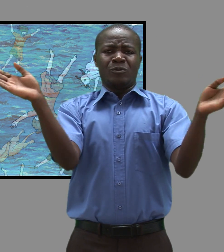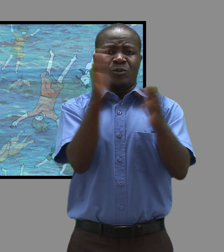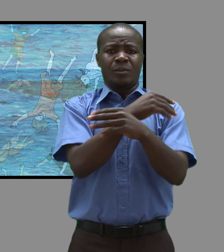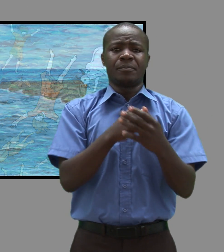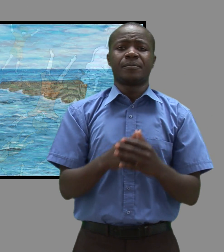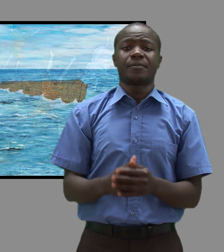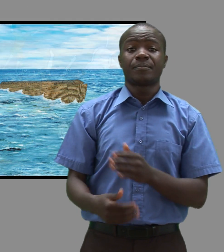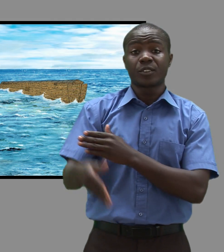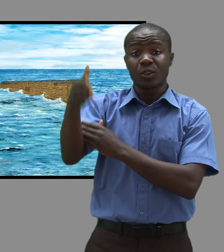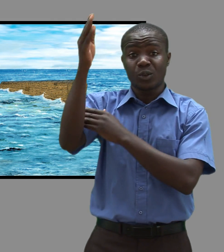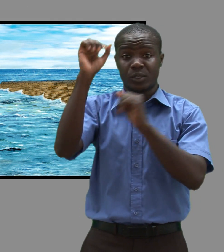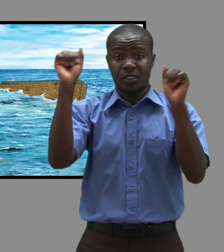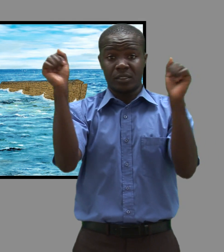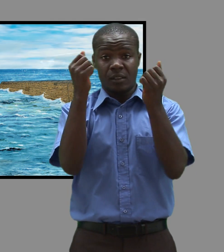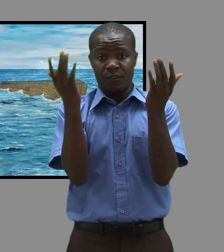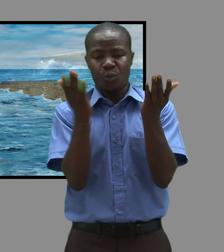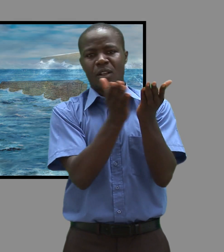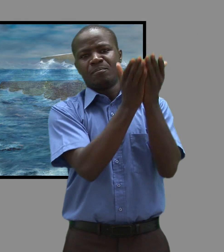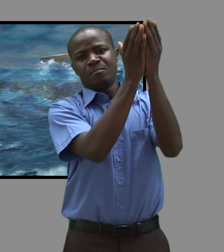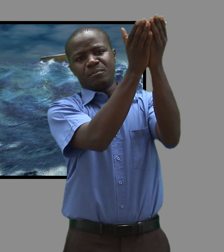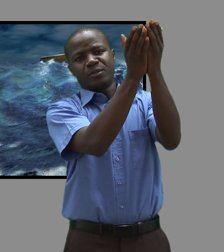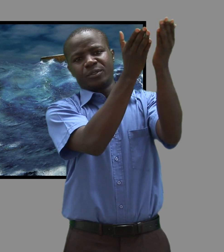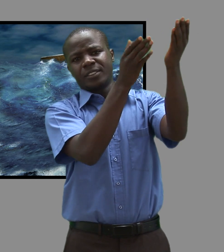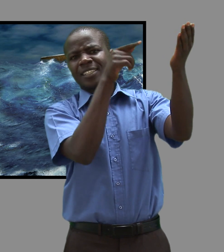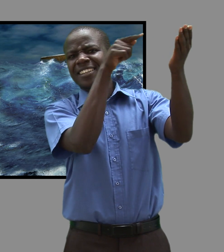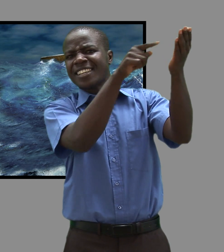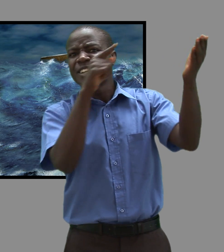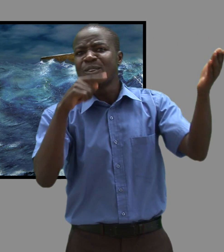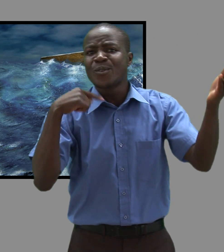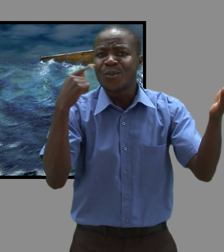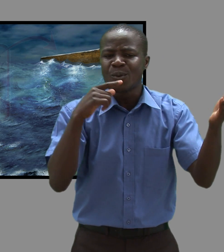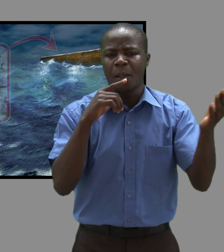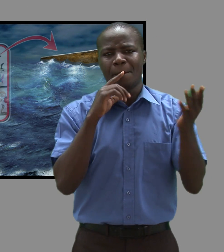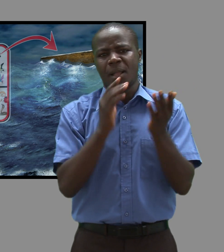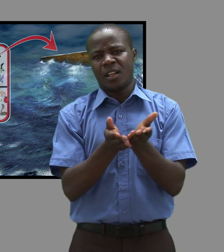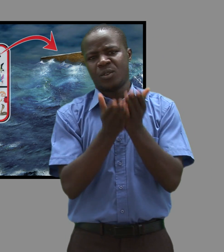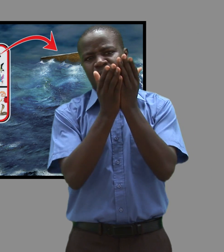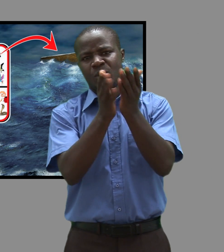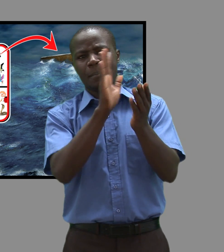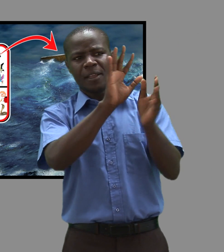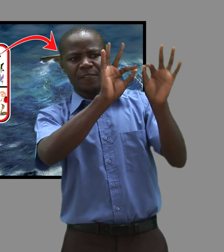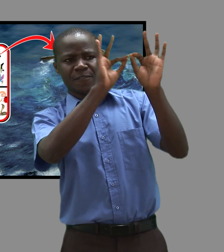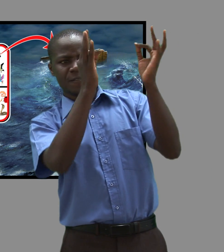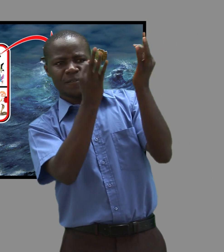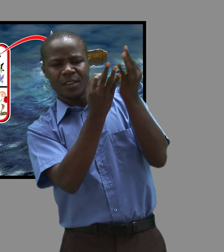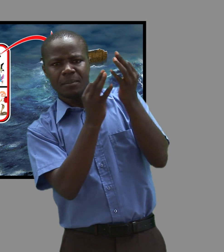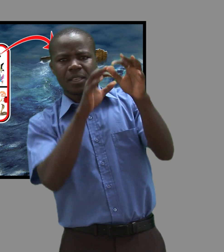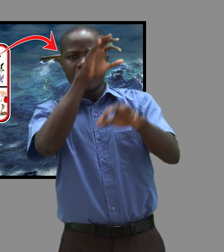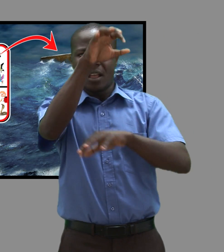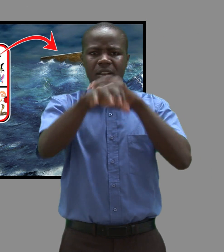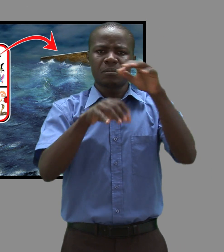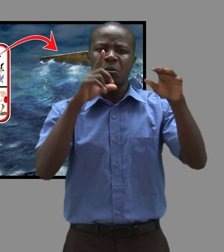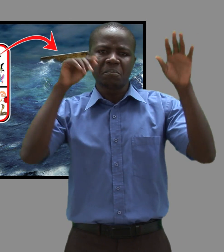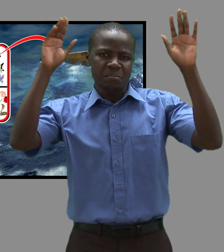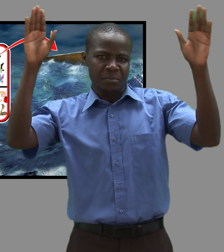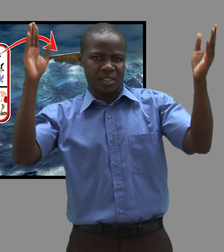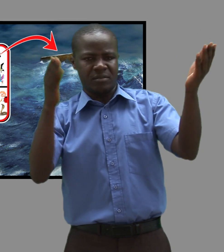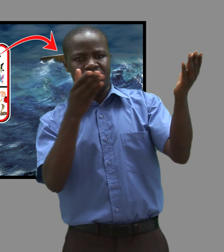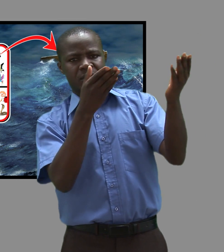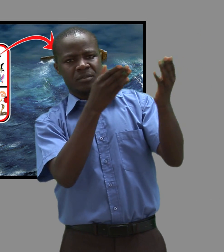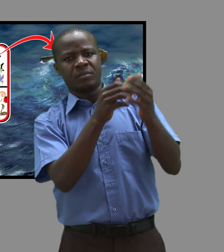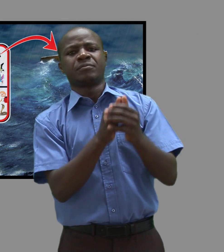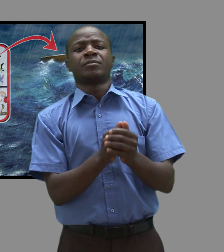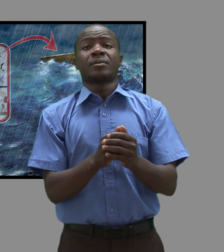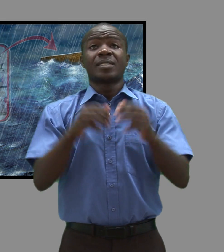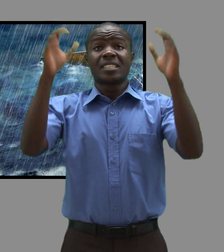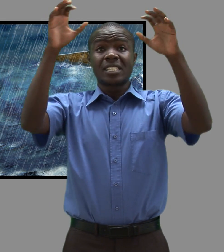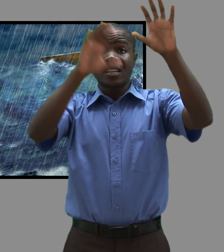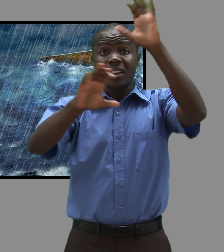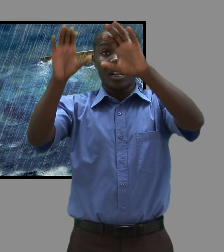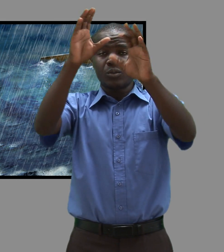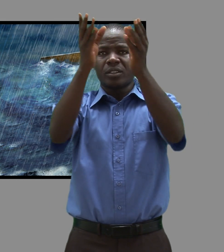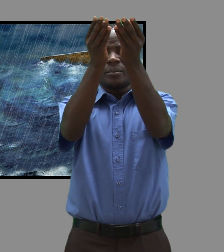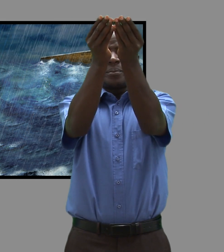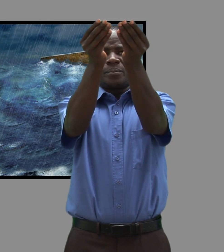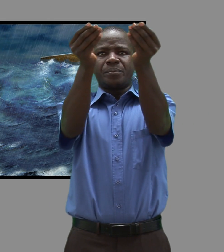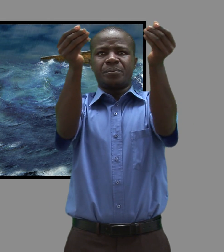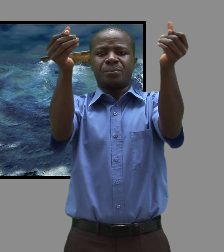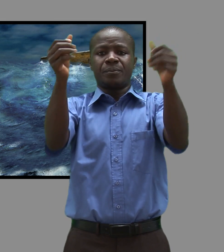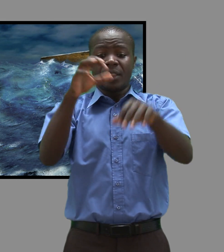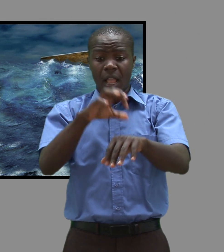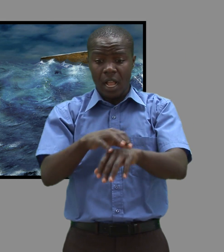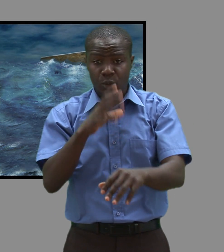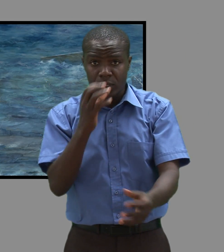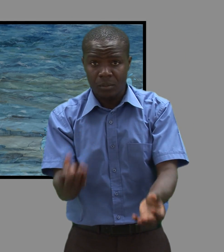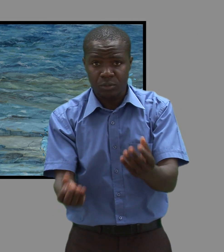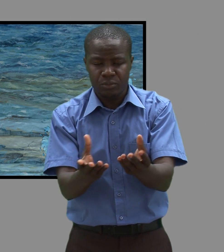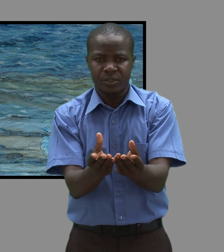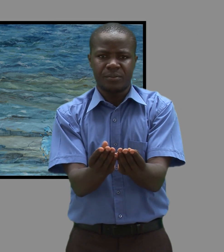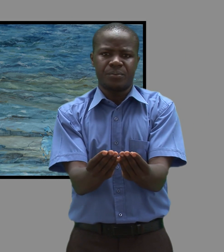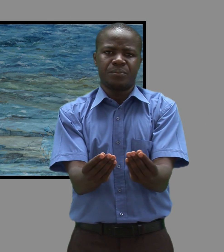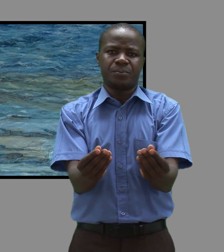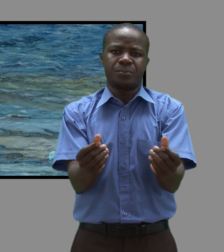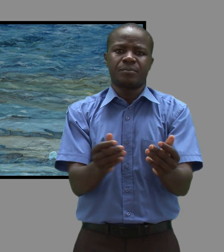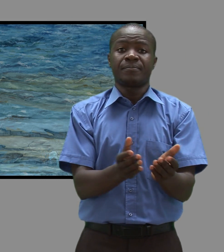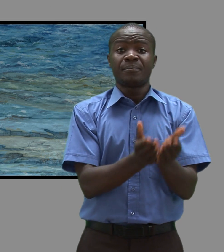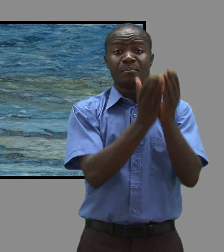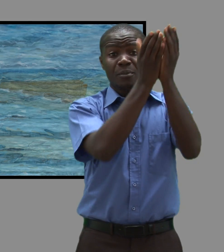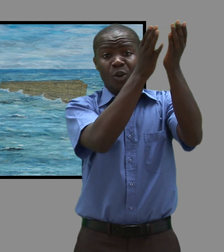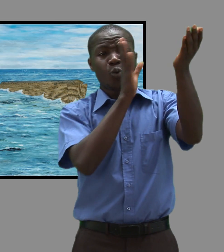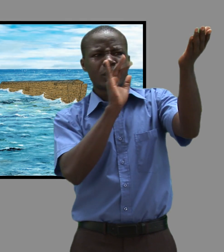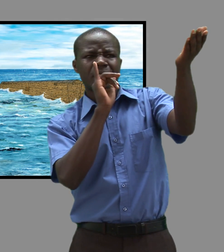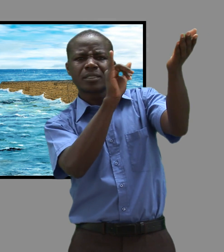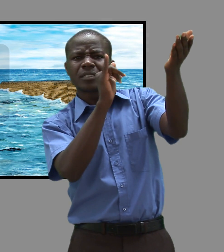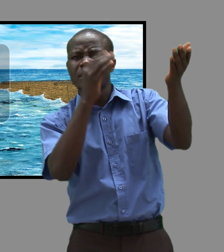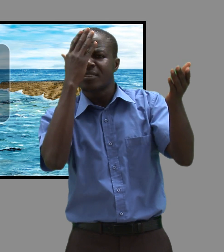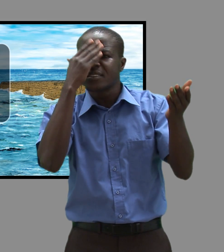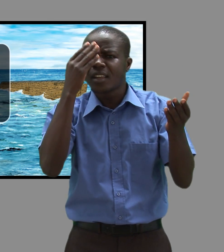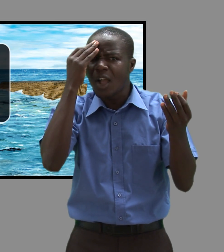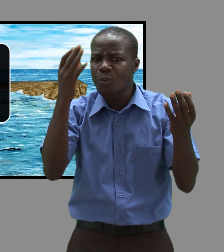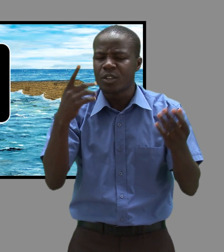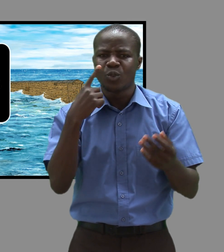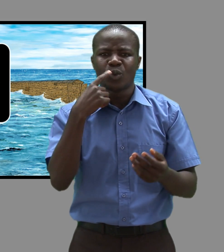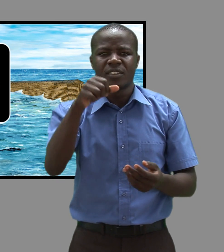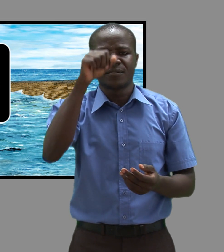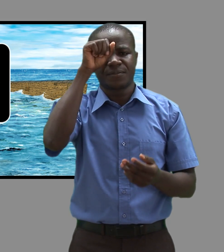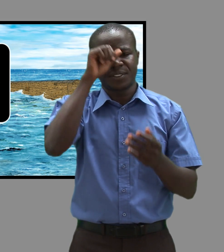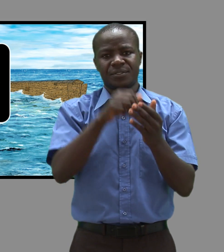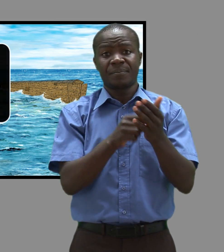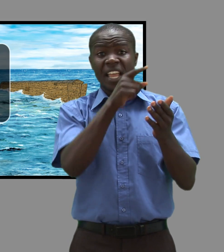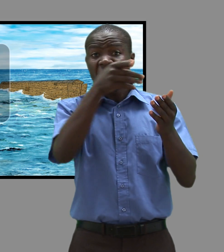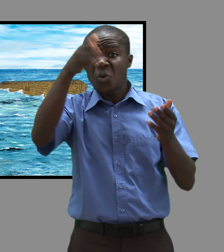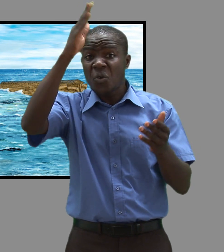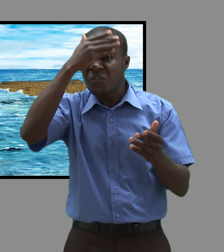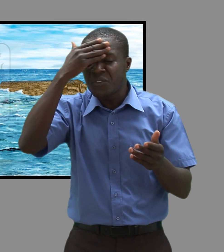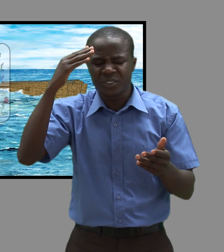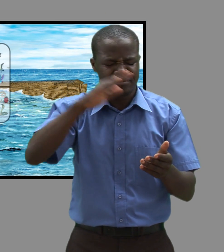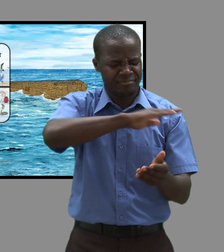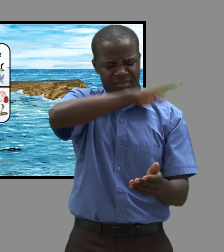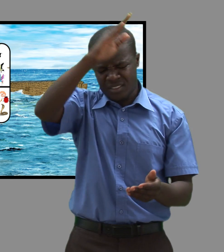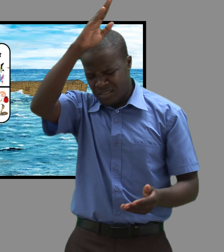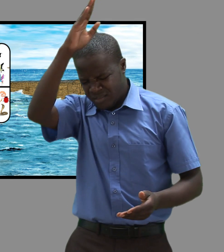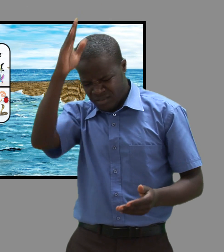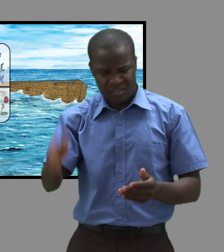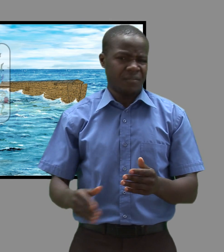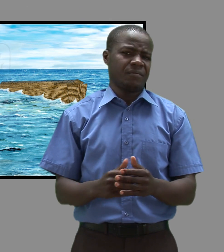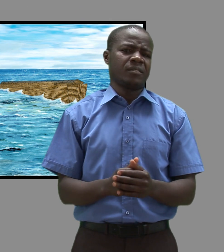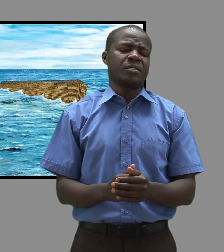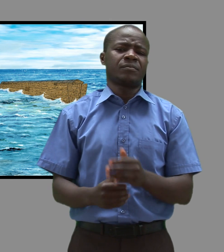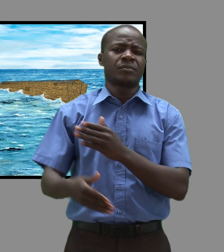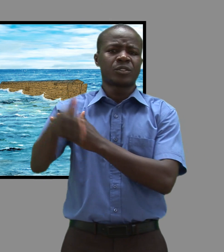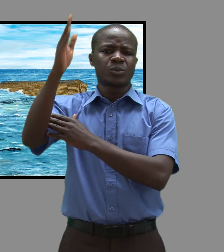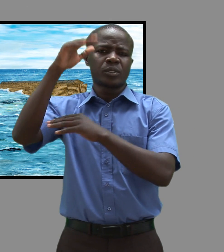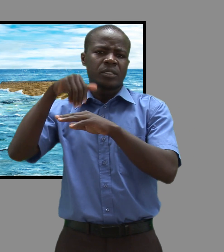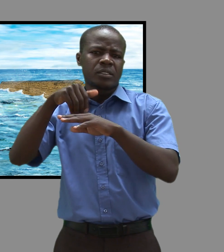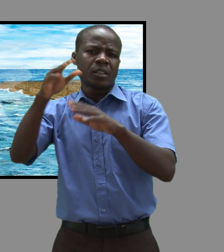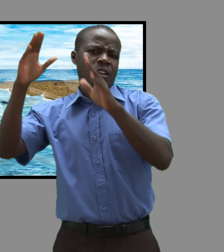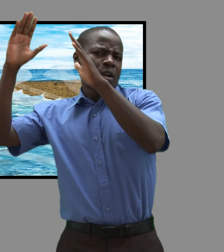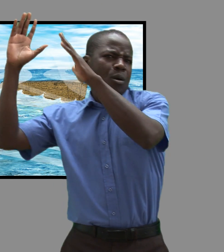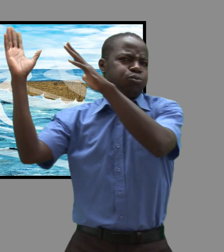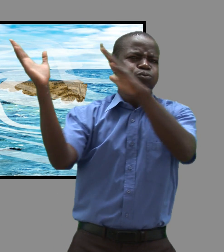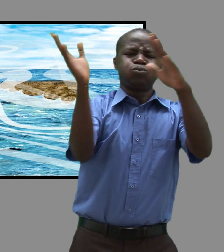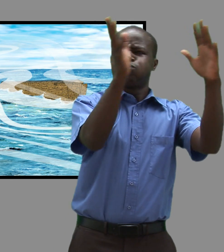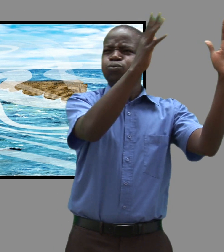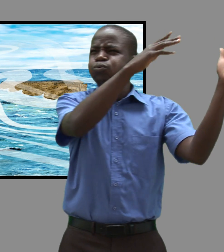Finally, the waters completely inundated the earth, so that all the high mountains under all the heavens were covered. The waters rose and covered the mountaintops to a depth of fifteen cubits. And every living thing that moved upon the earth perished—birds, livestock, animals, every creature that swarms upon the earth, and all mankind. Of all that was on dry land, everything that had the breath of life in its nostrils died. And every living thing on the face of the earth was destroyed—man and livestock, crawling creatures and birds of the air; they were blotted out from the earth, and only Noah and those with him in the ark remained. And the waters prevailed upon the earth for 150 days. But God remembered Noah and all the animals and livestock that were with him in the ark.